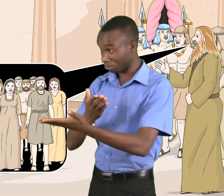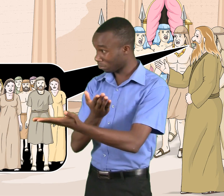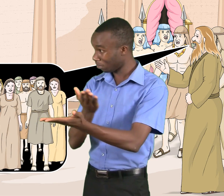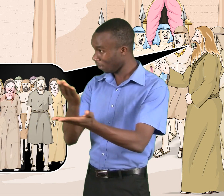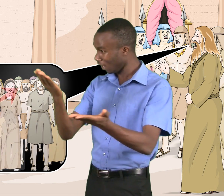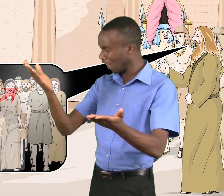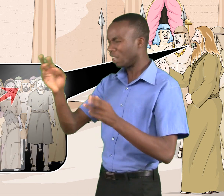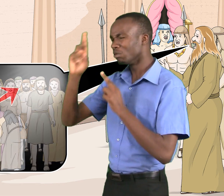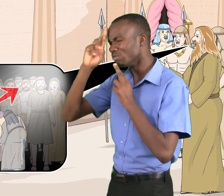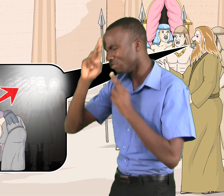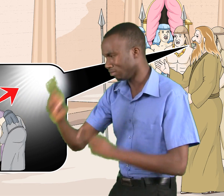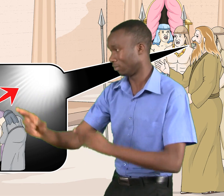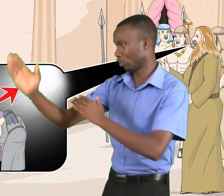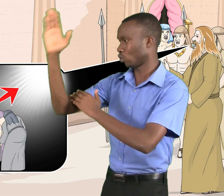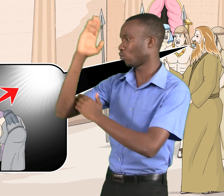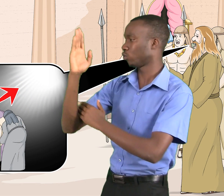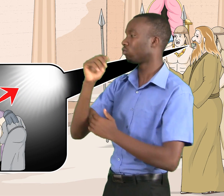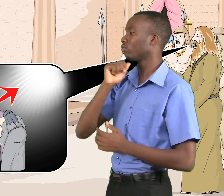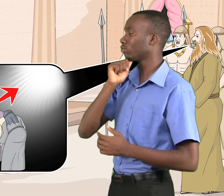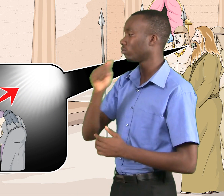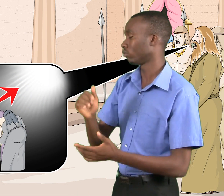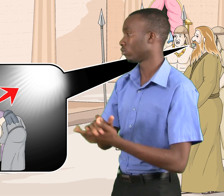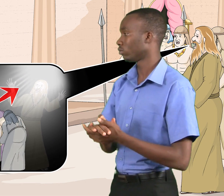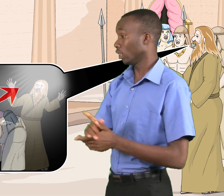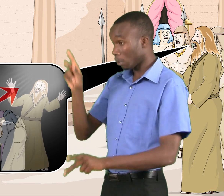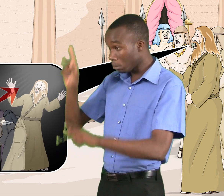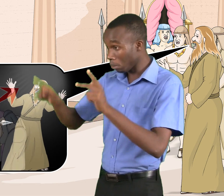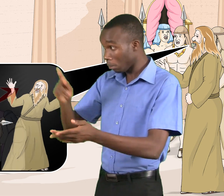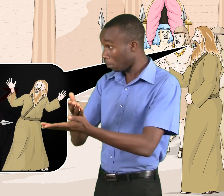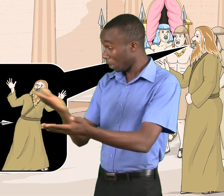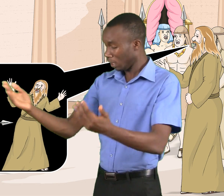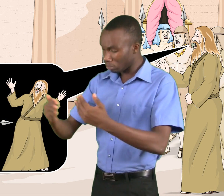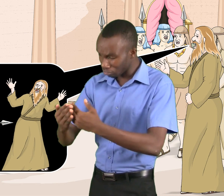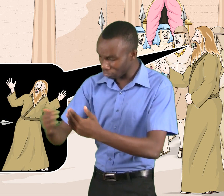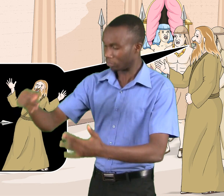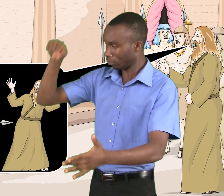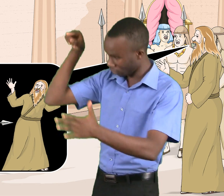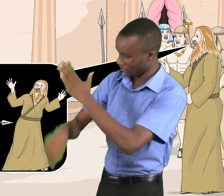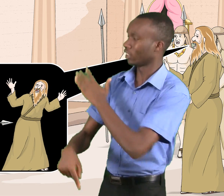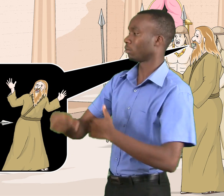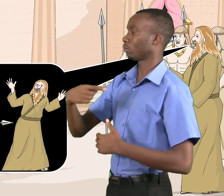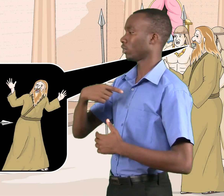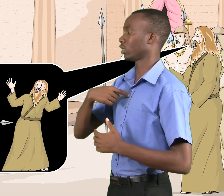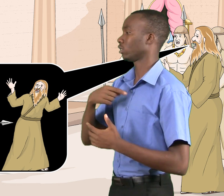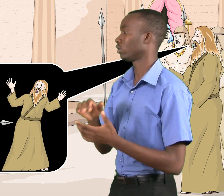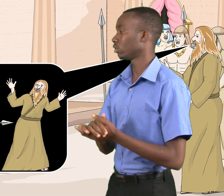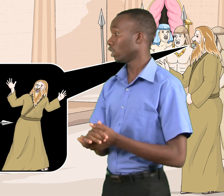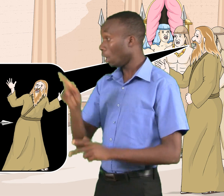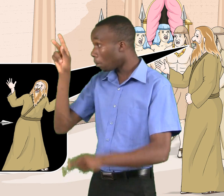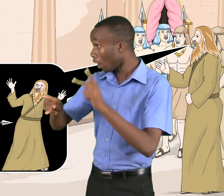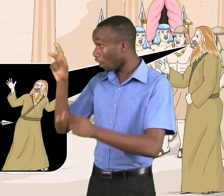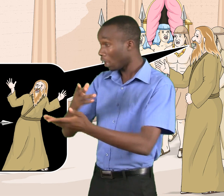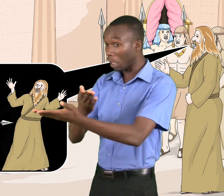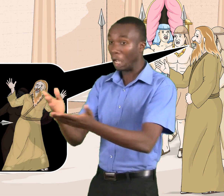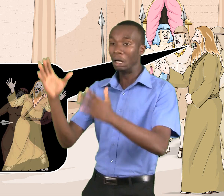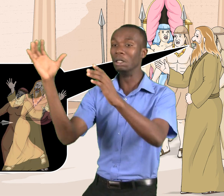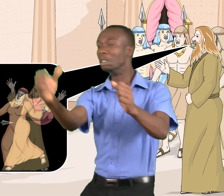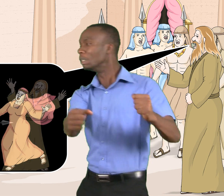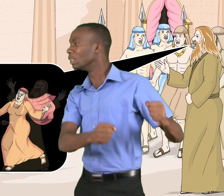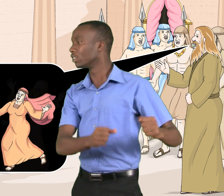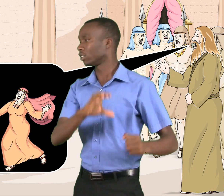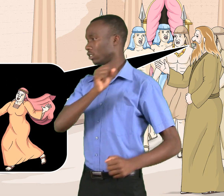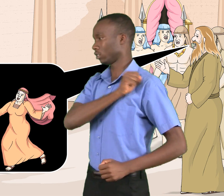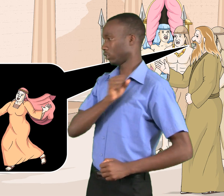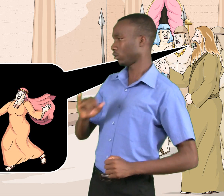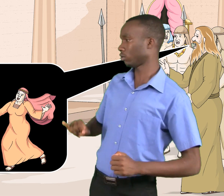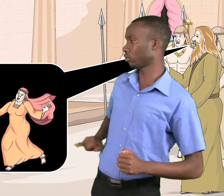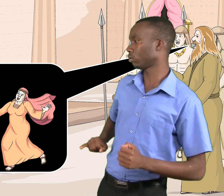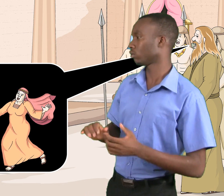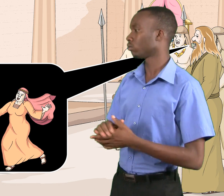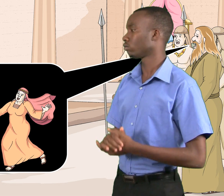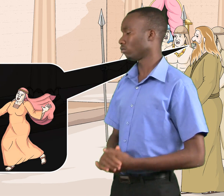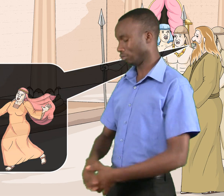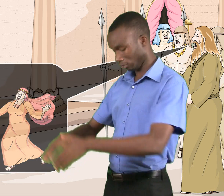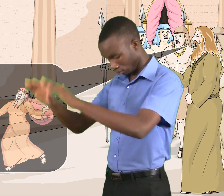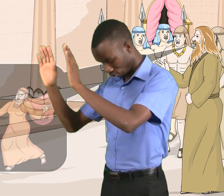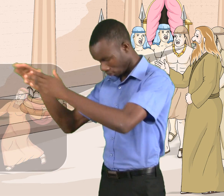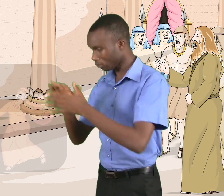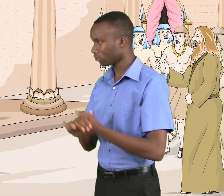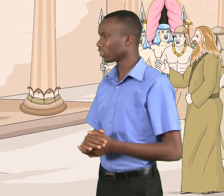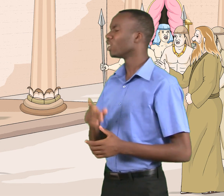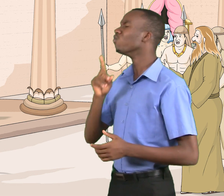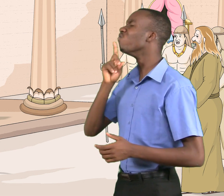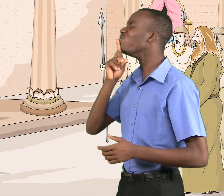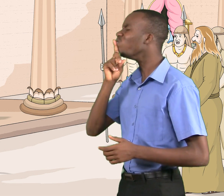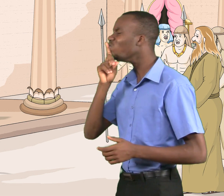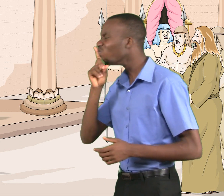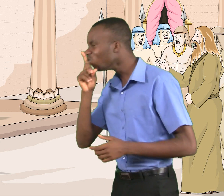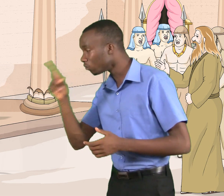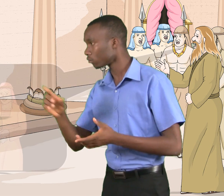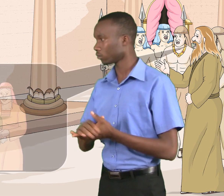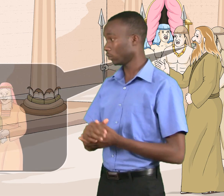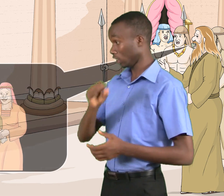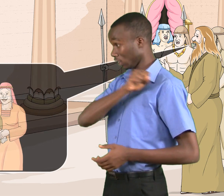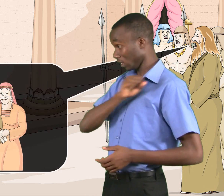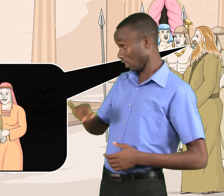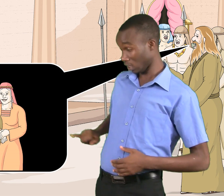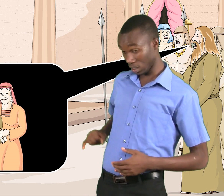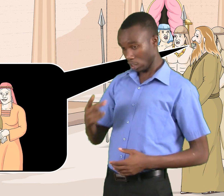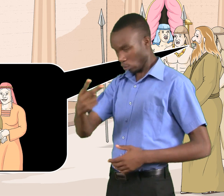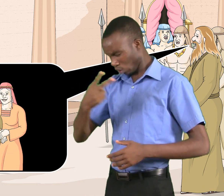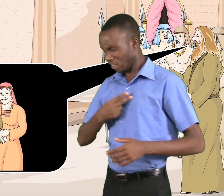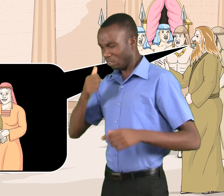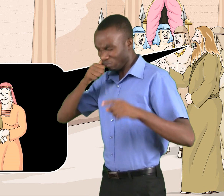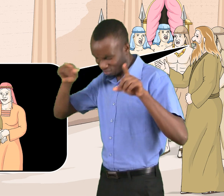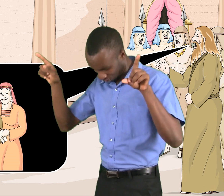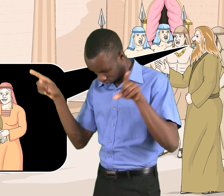They will kill me on account of my wife.’